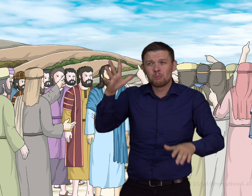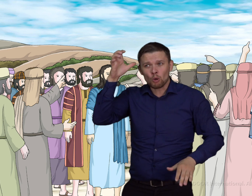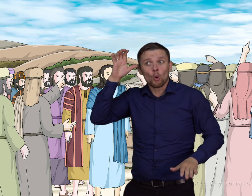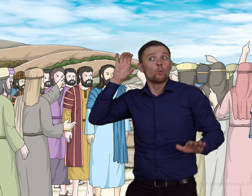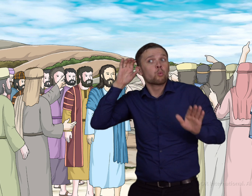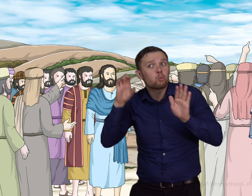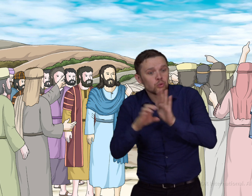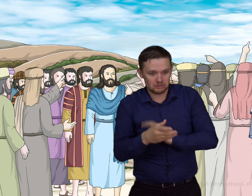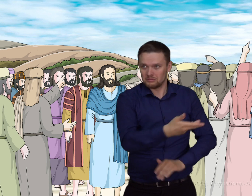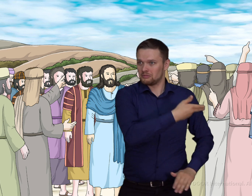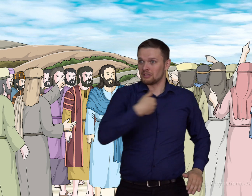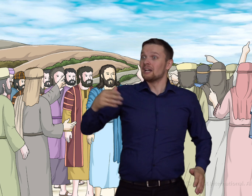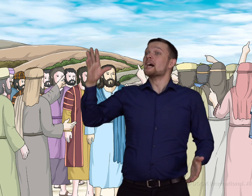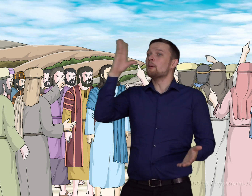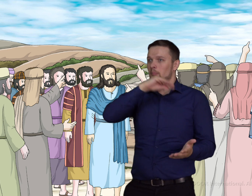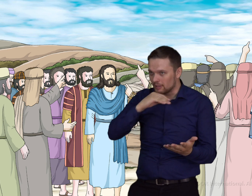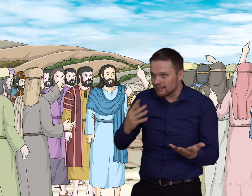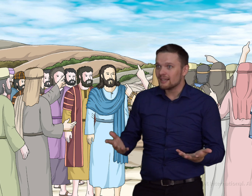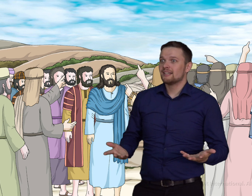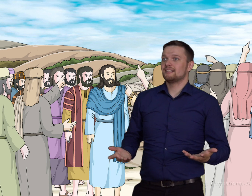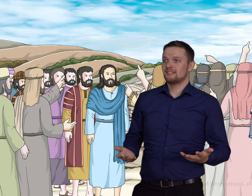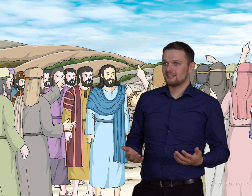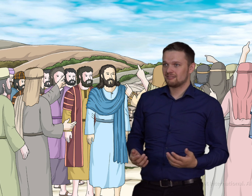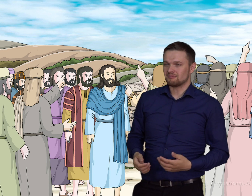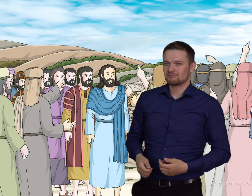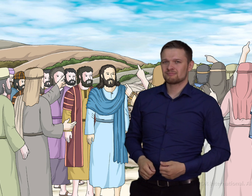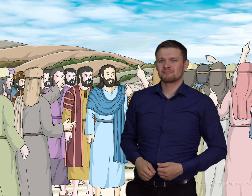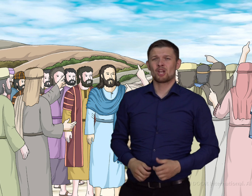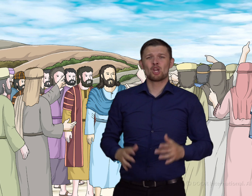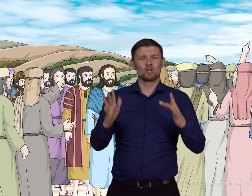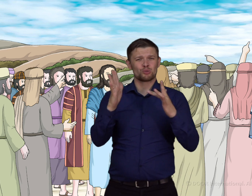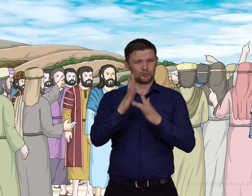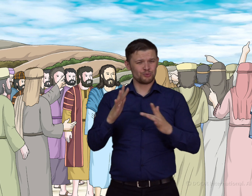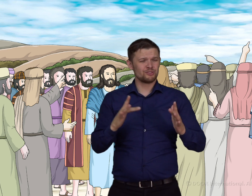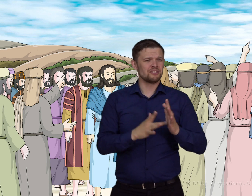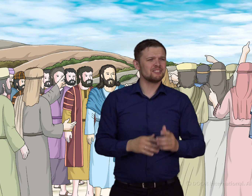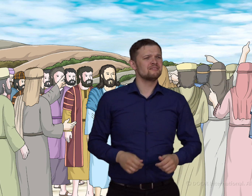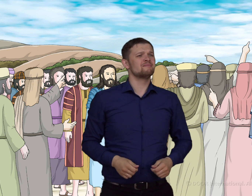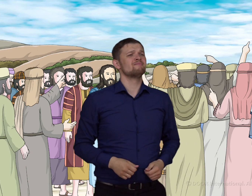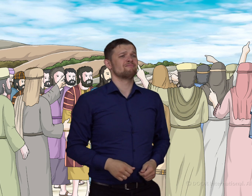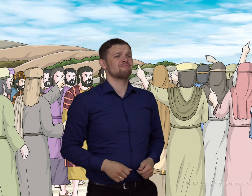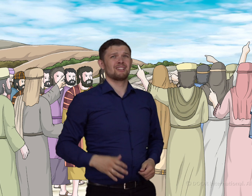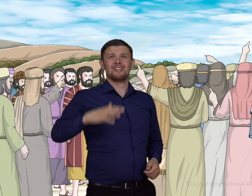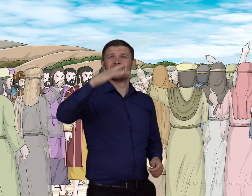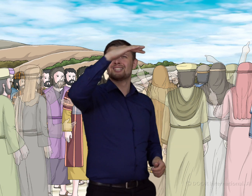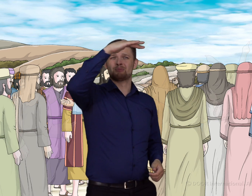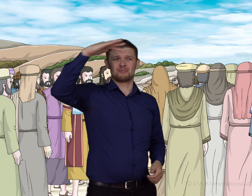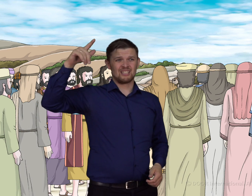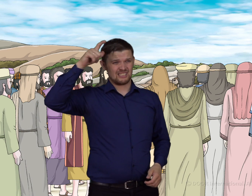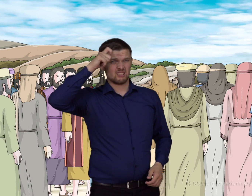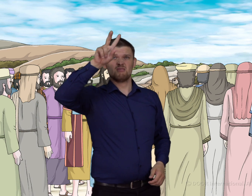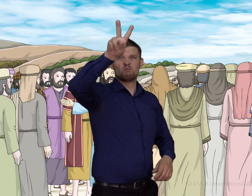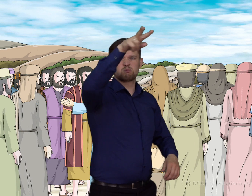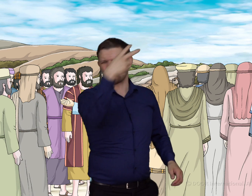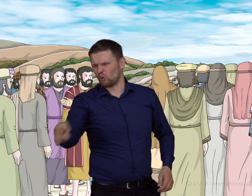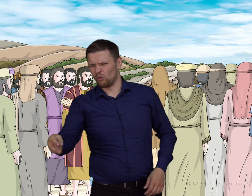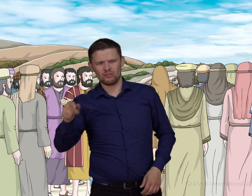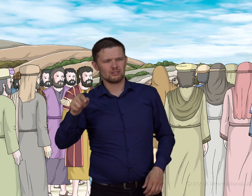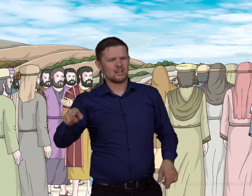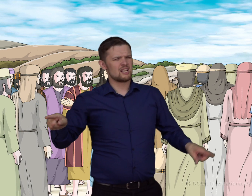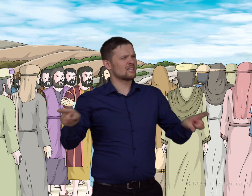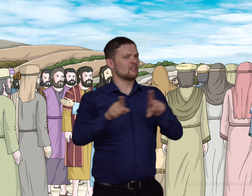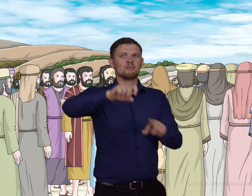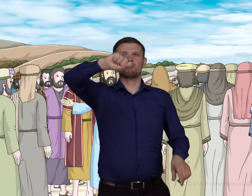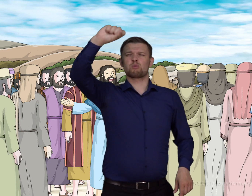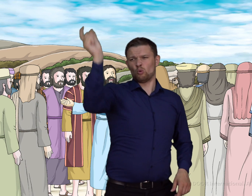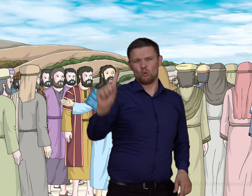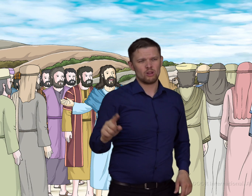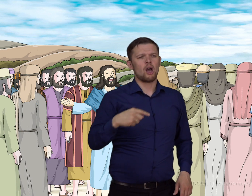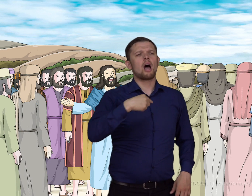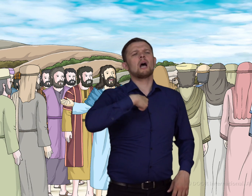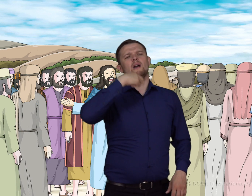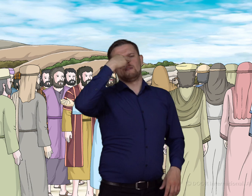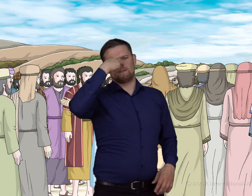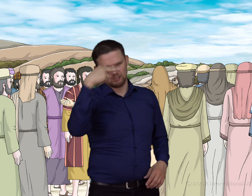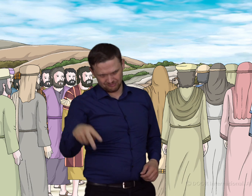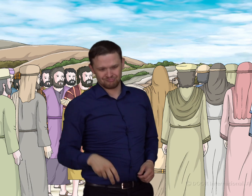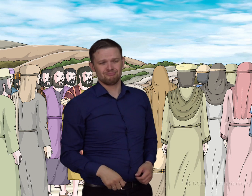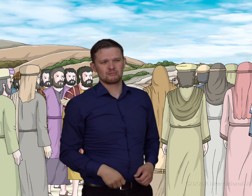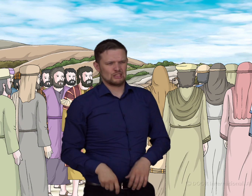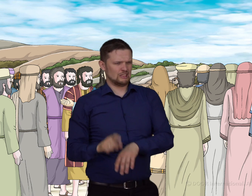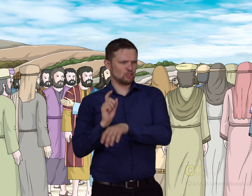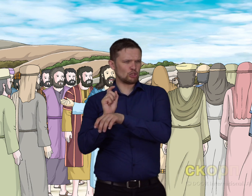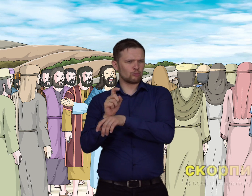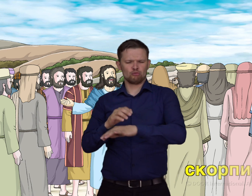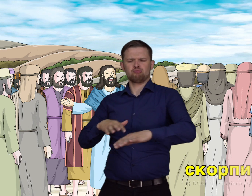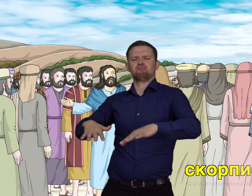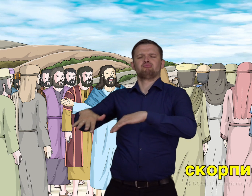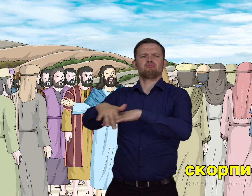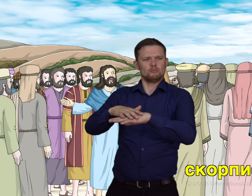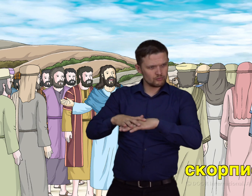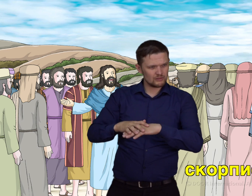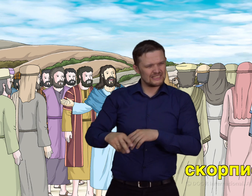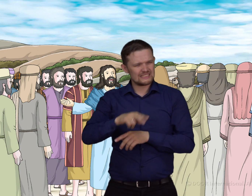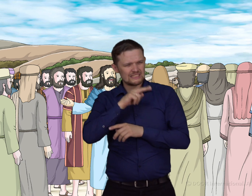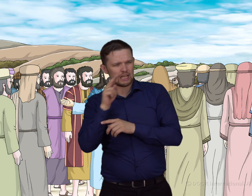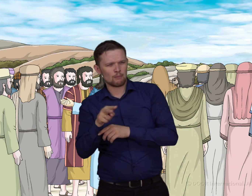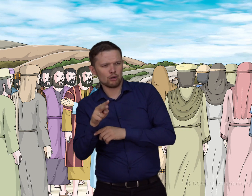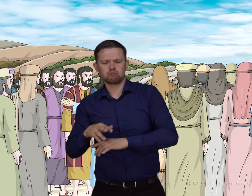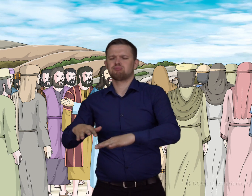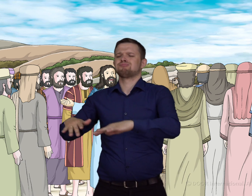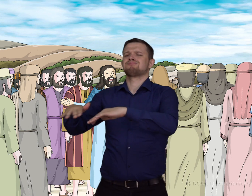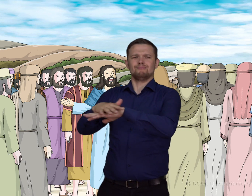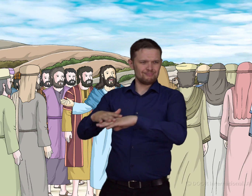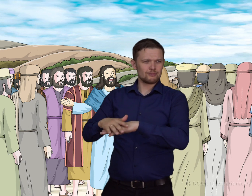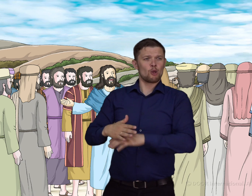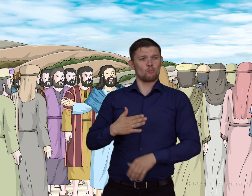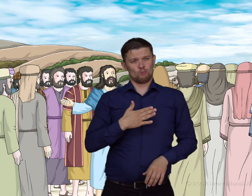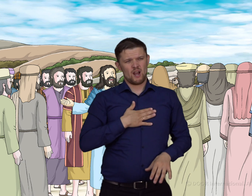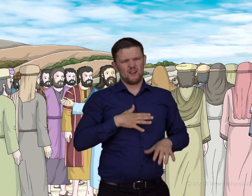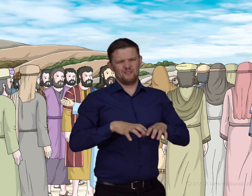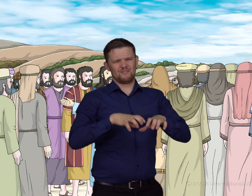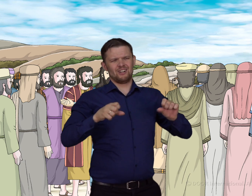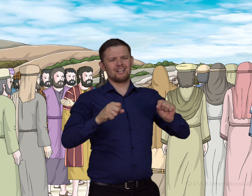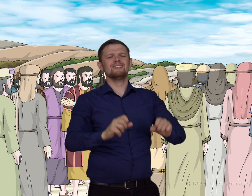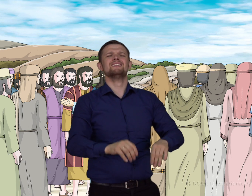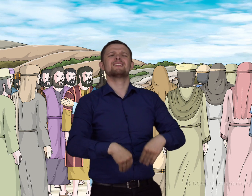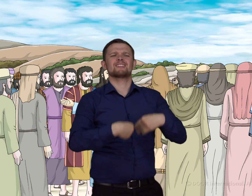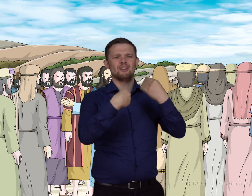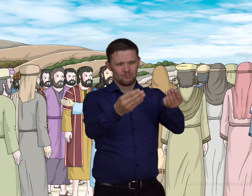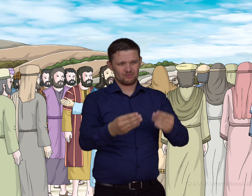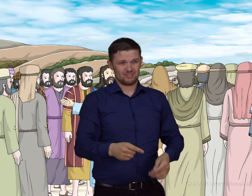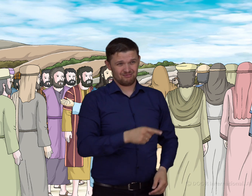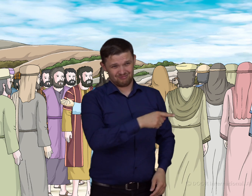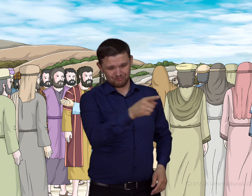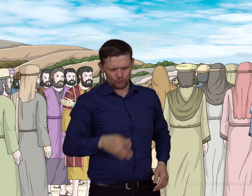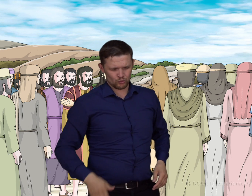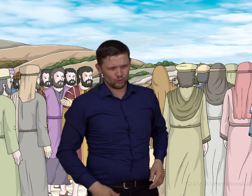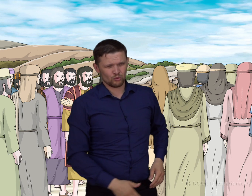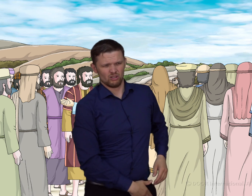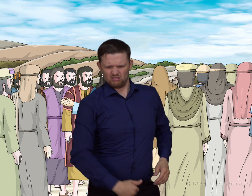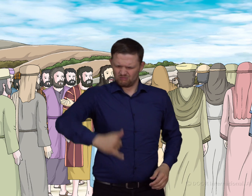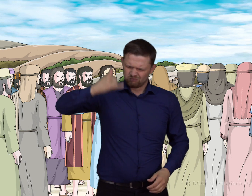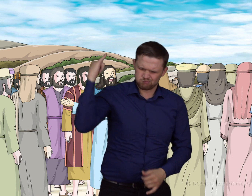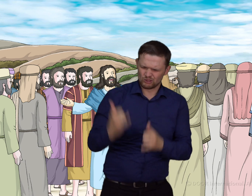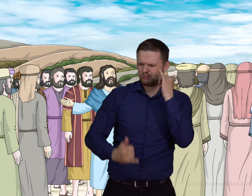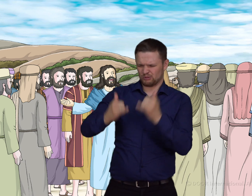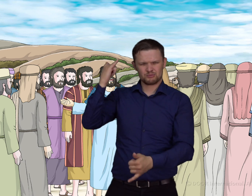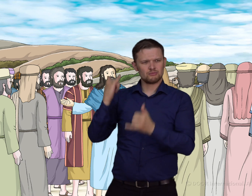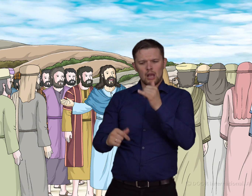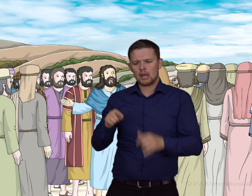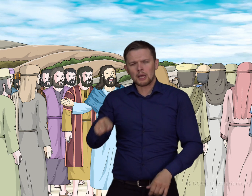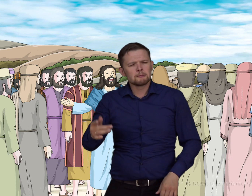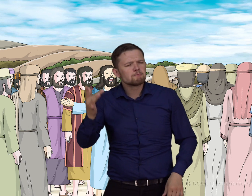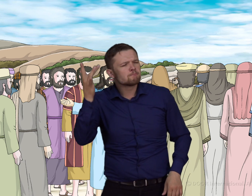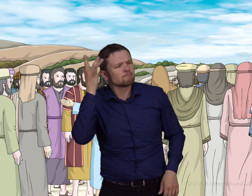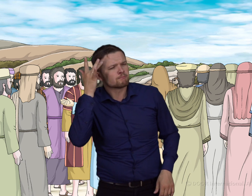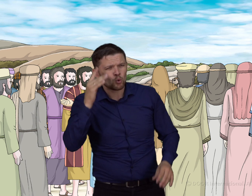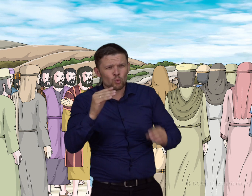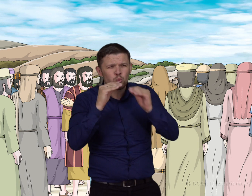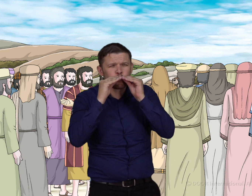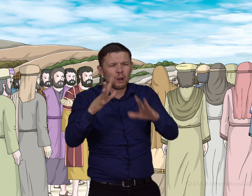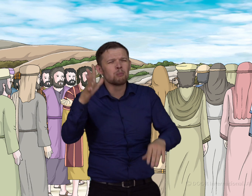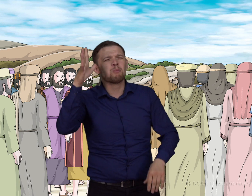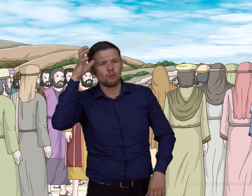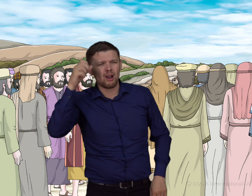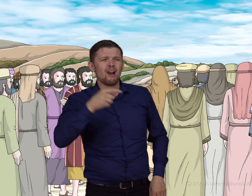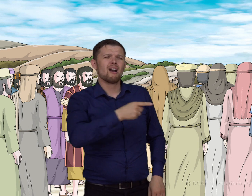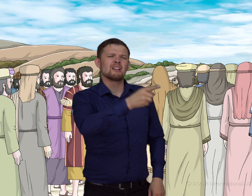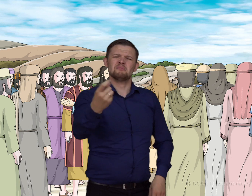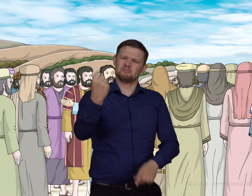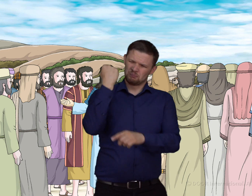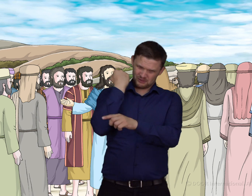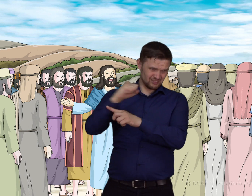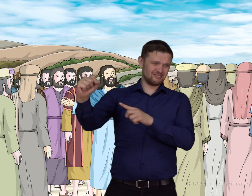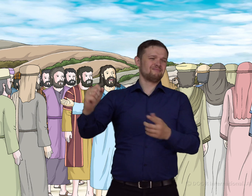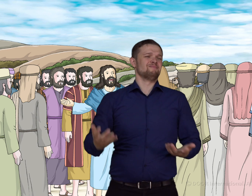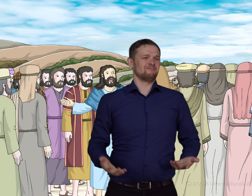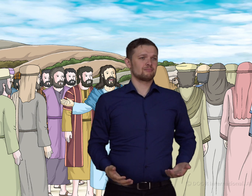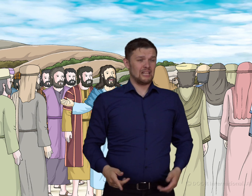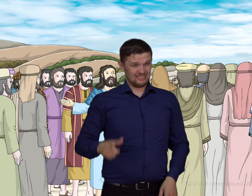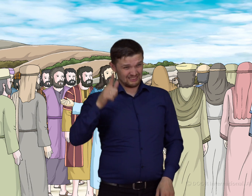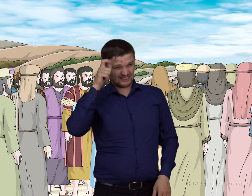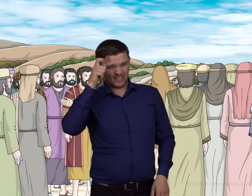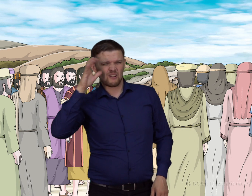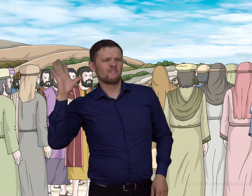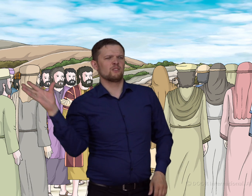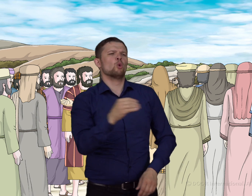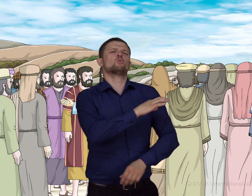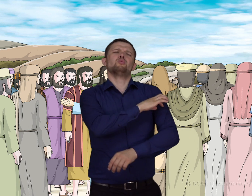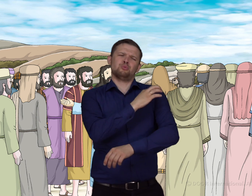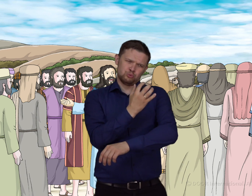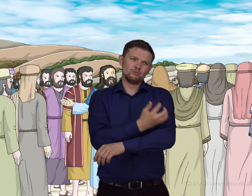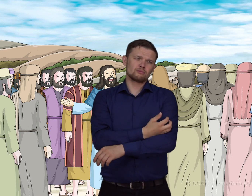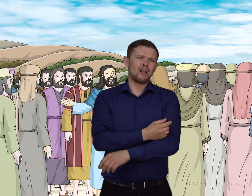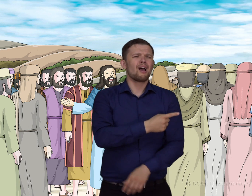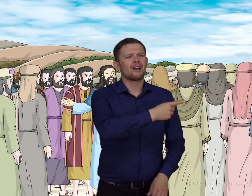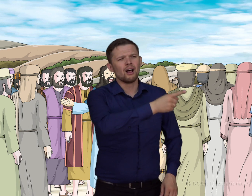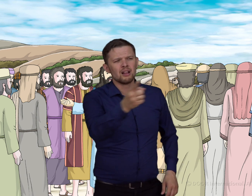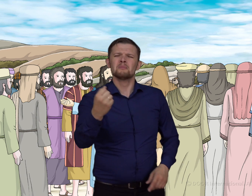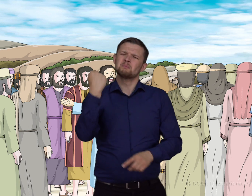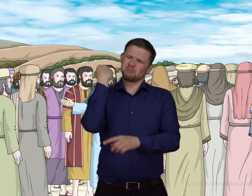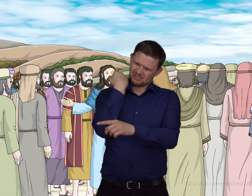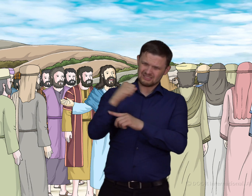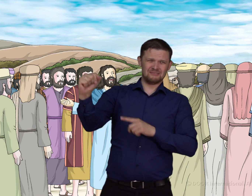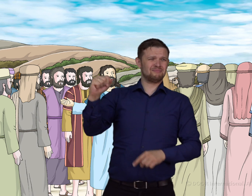Behold, I have given you authority to tread on snakes and scorpions, and over all the power of the enemy.